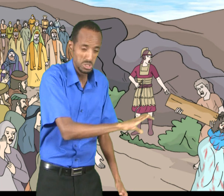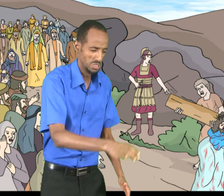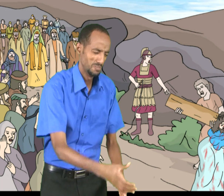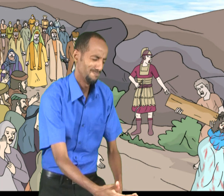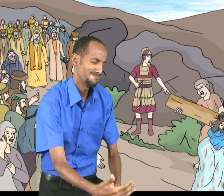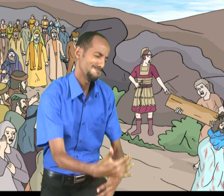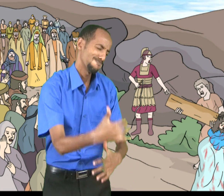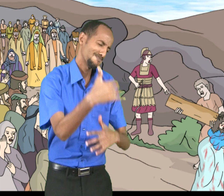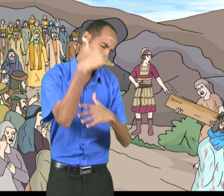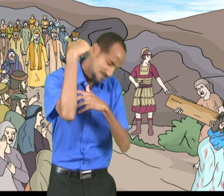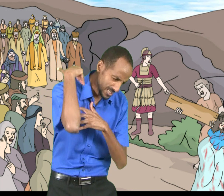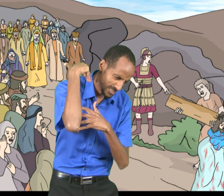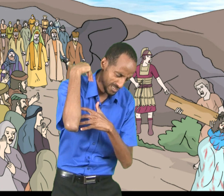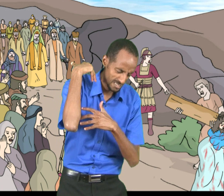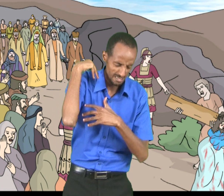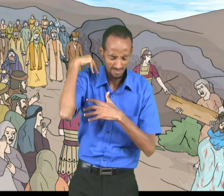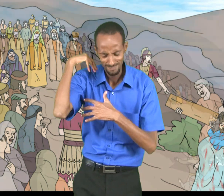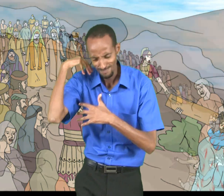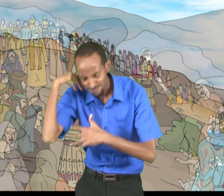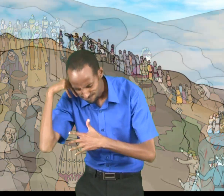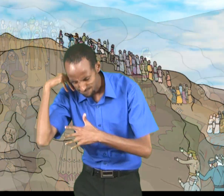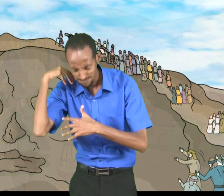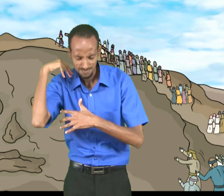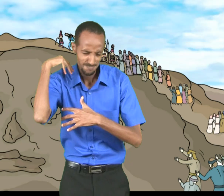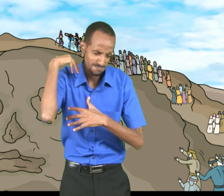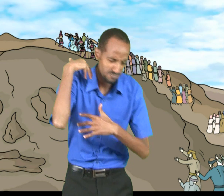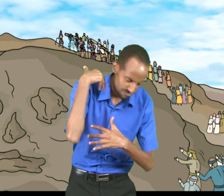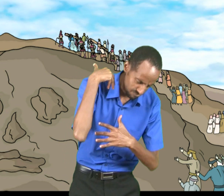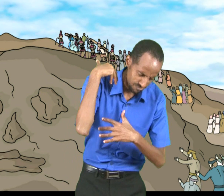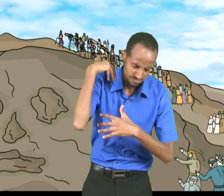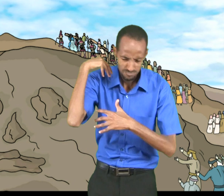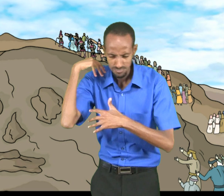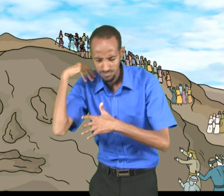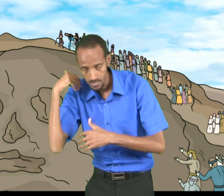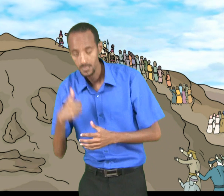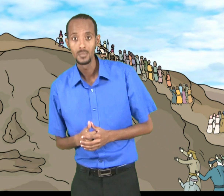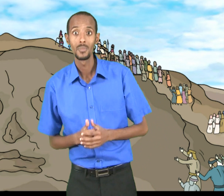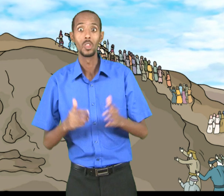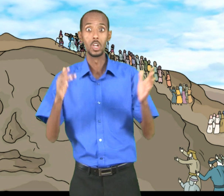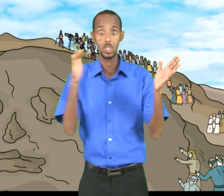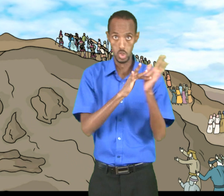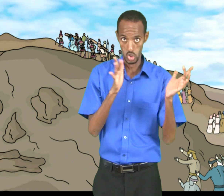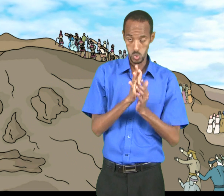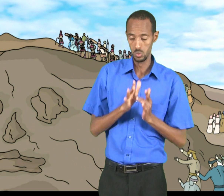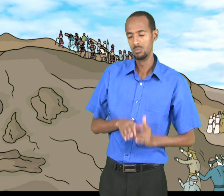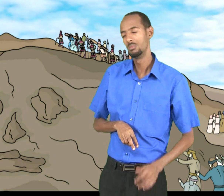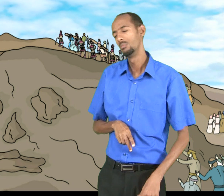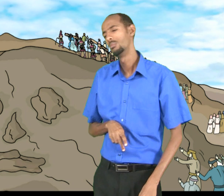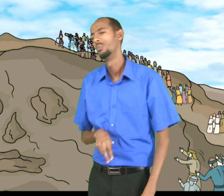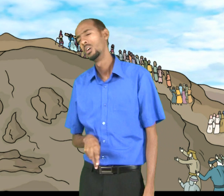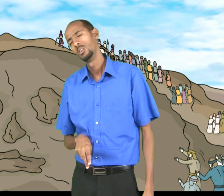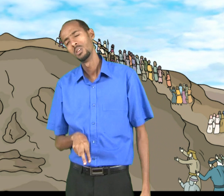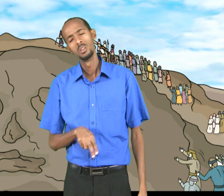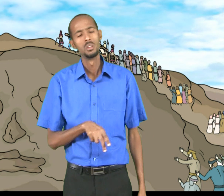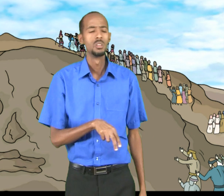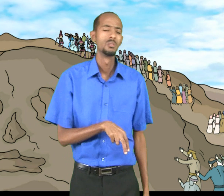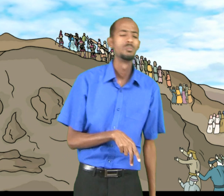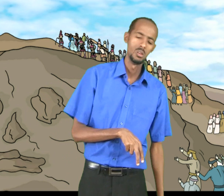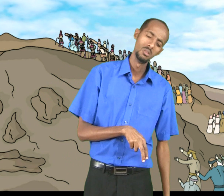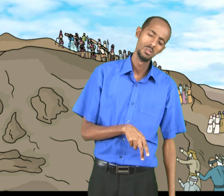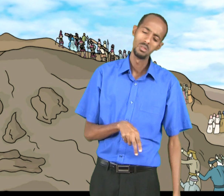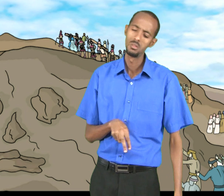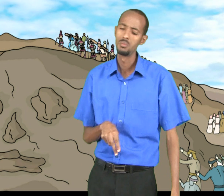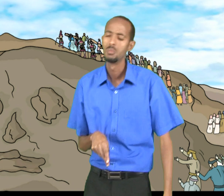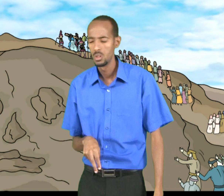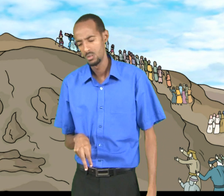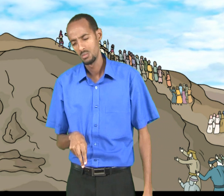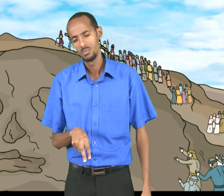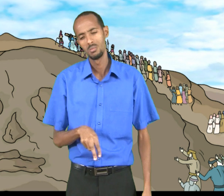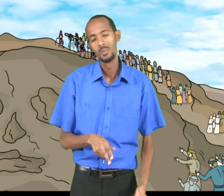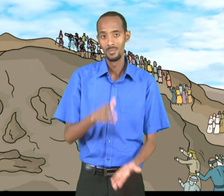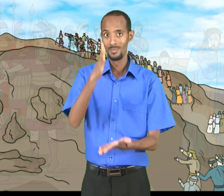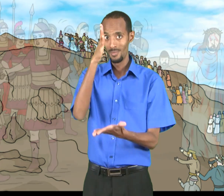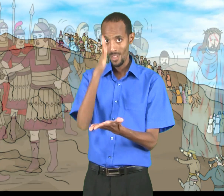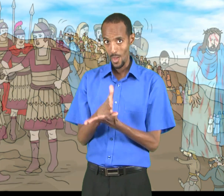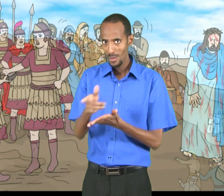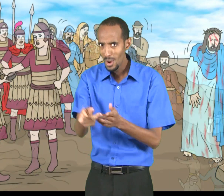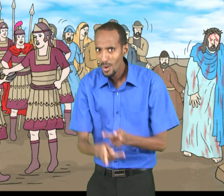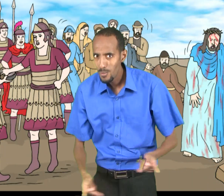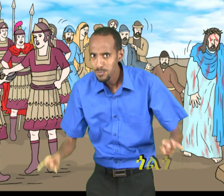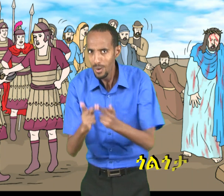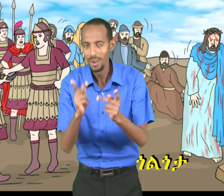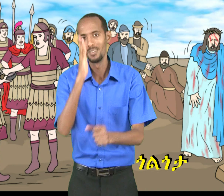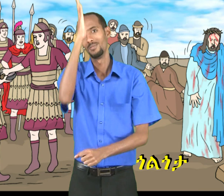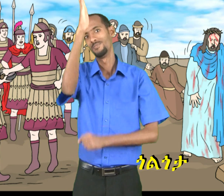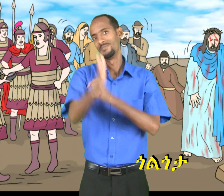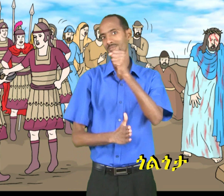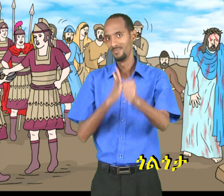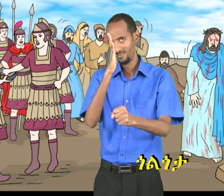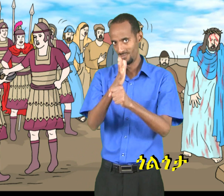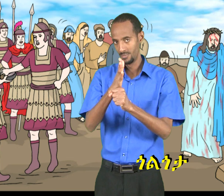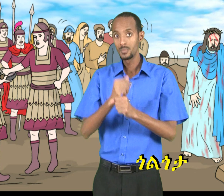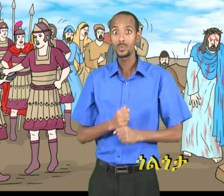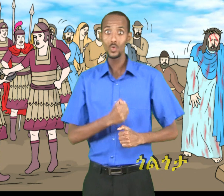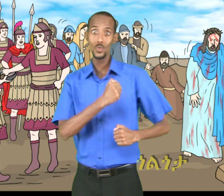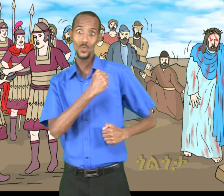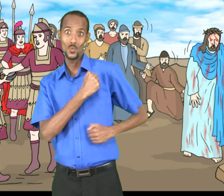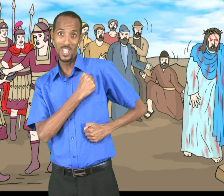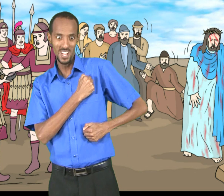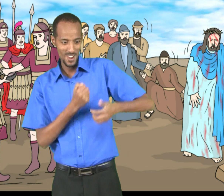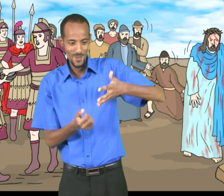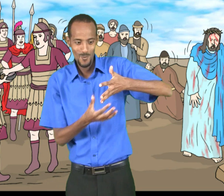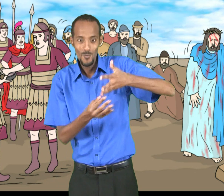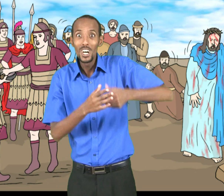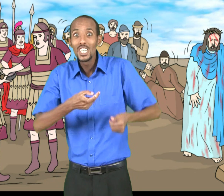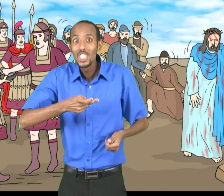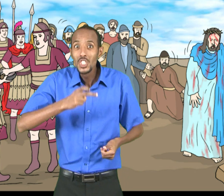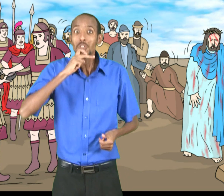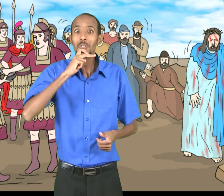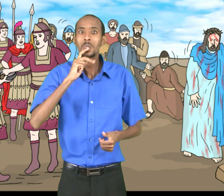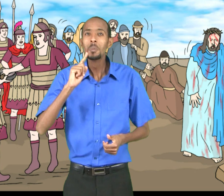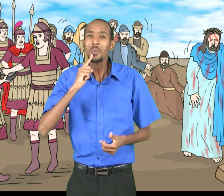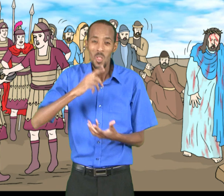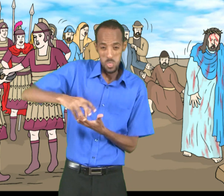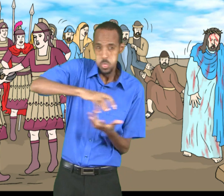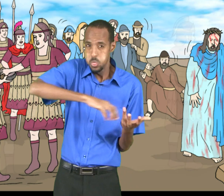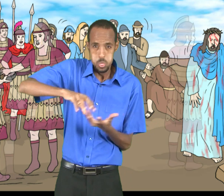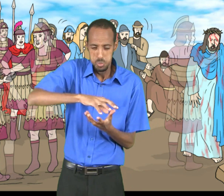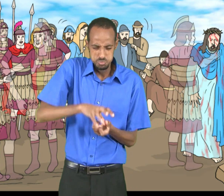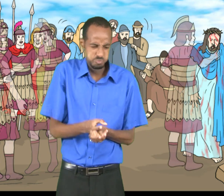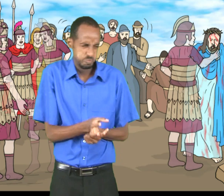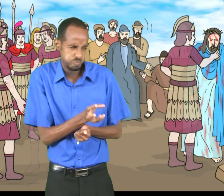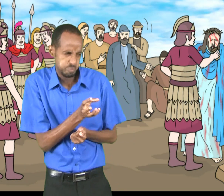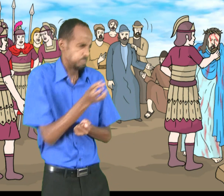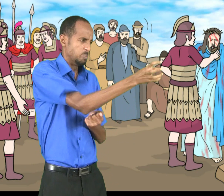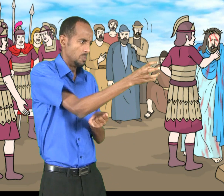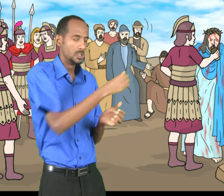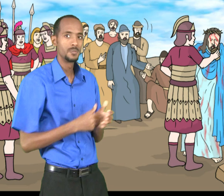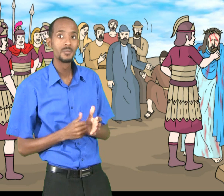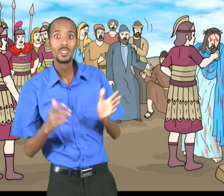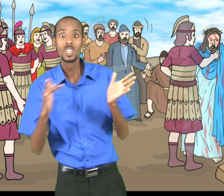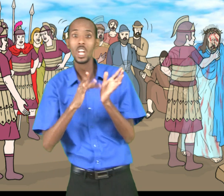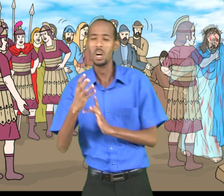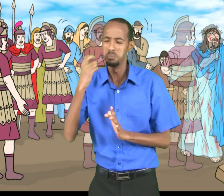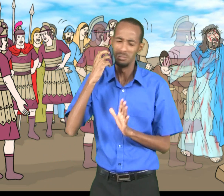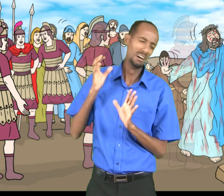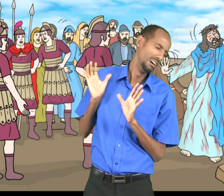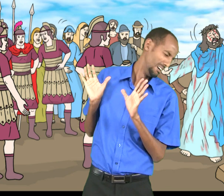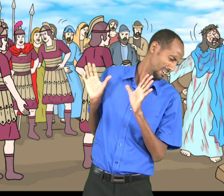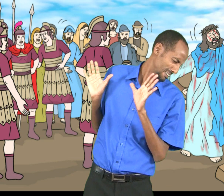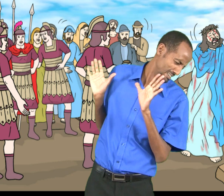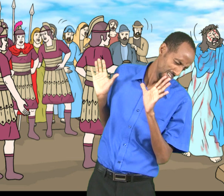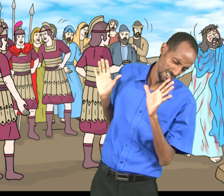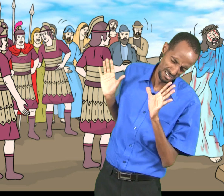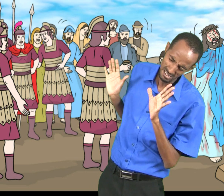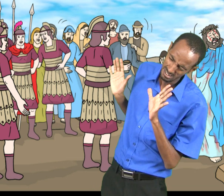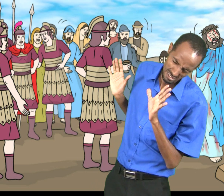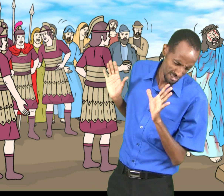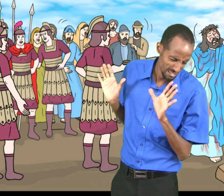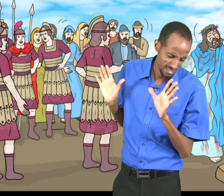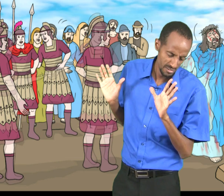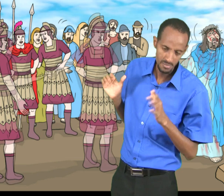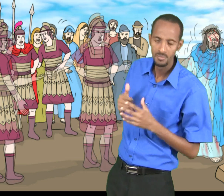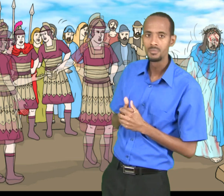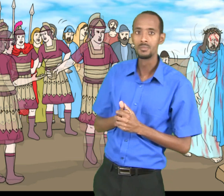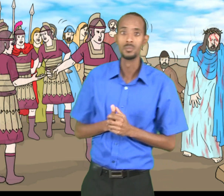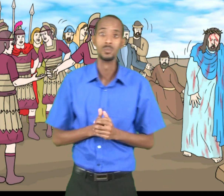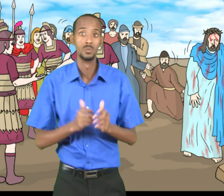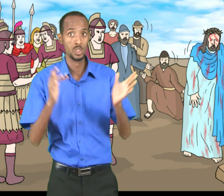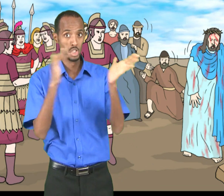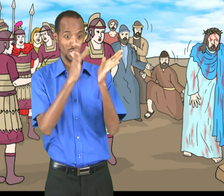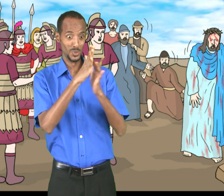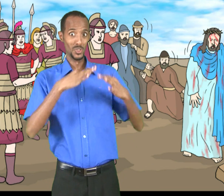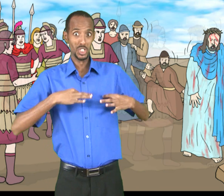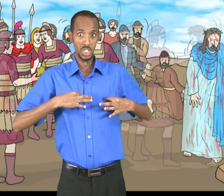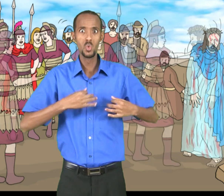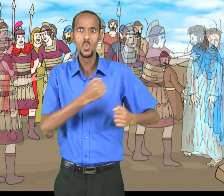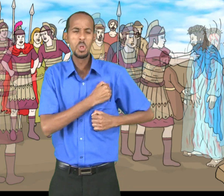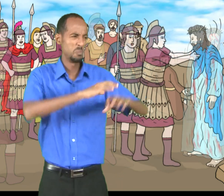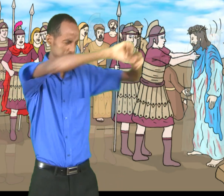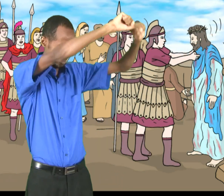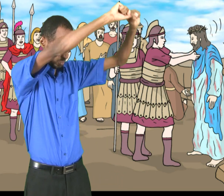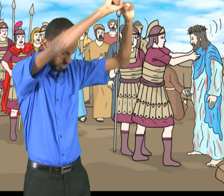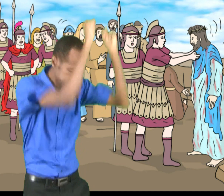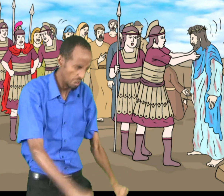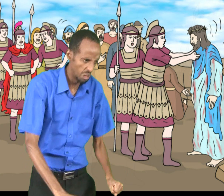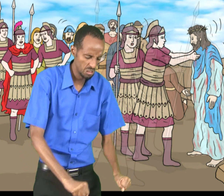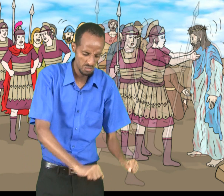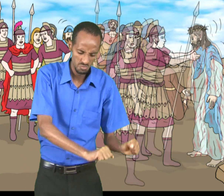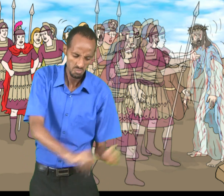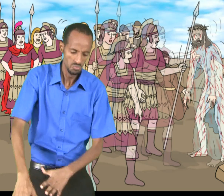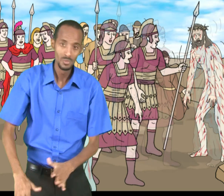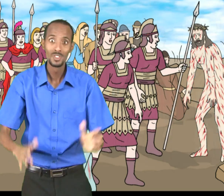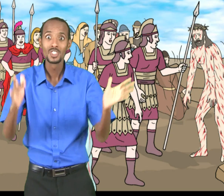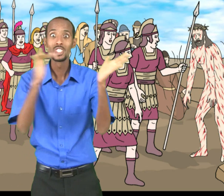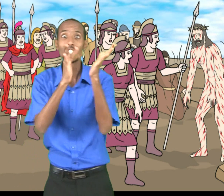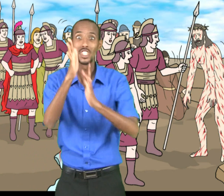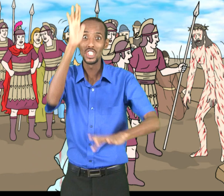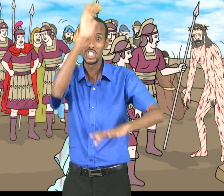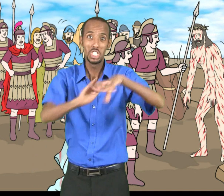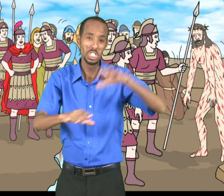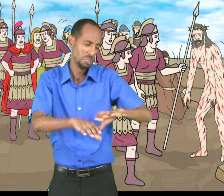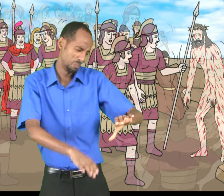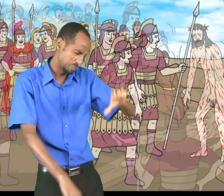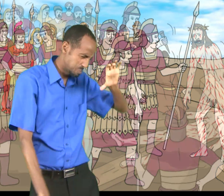And when they came to a place called Golgotha, which means The Place of the Skull, they offered Him wine to drink, mixed with gall; but after tasting it, He refused to drink it.